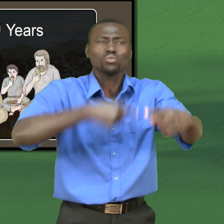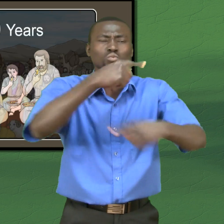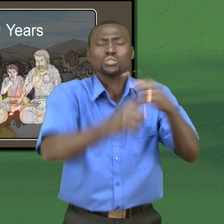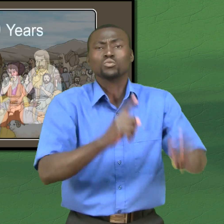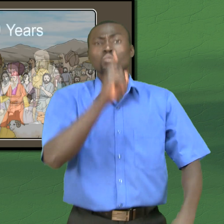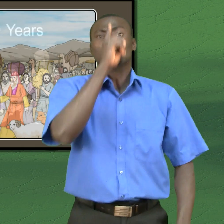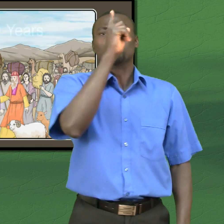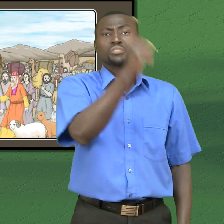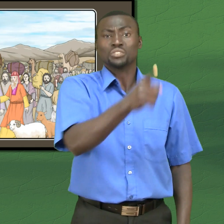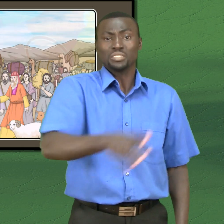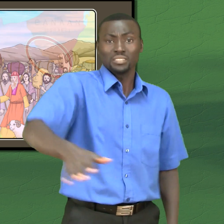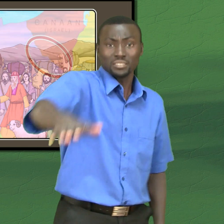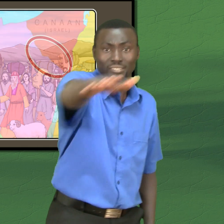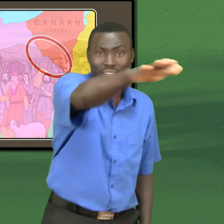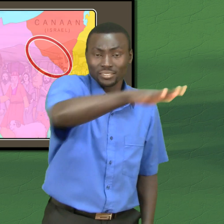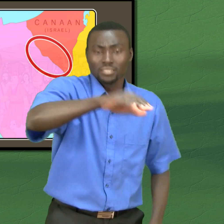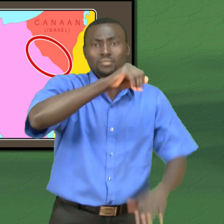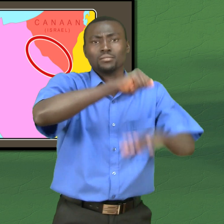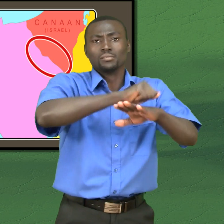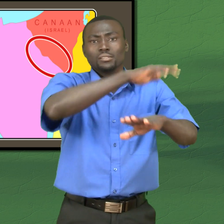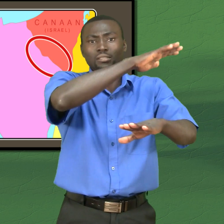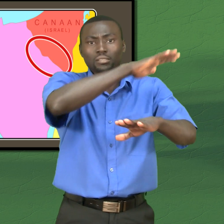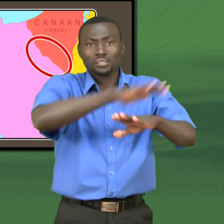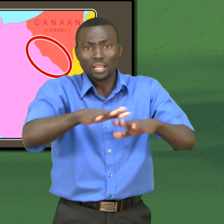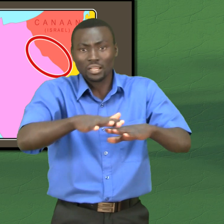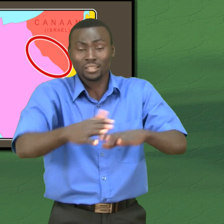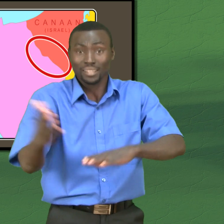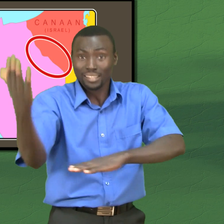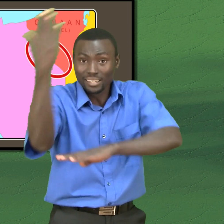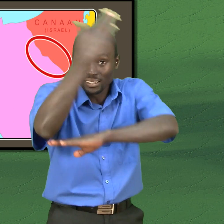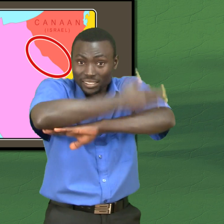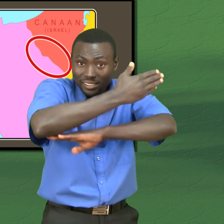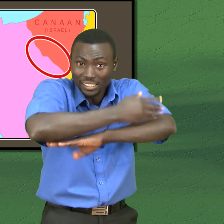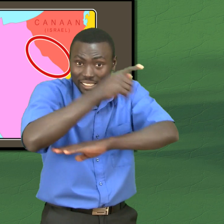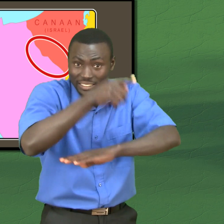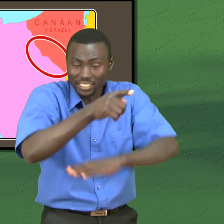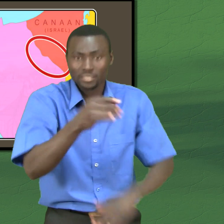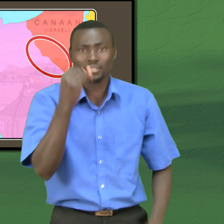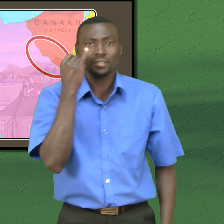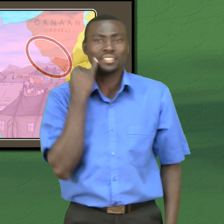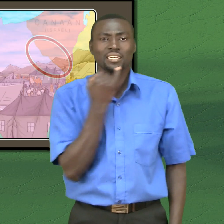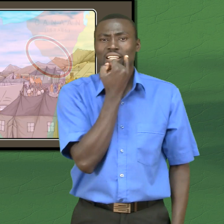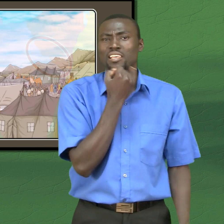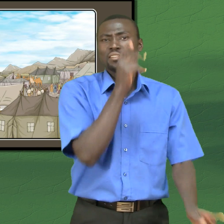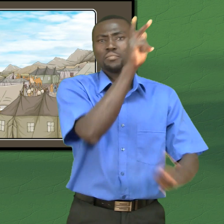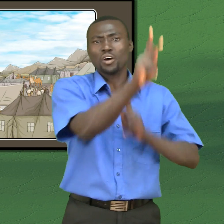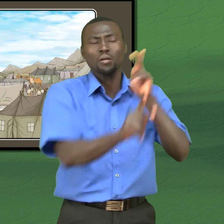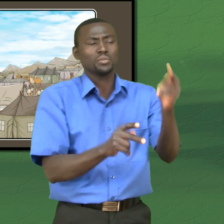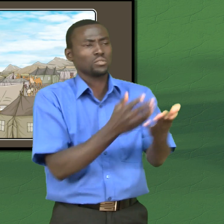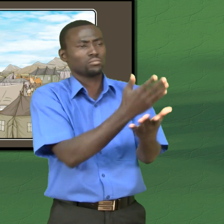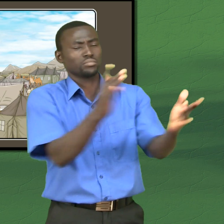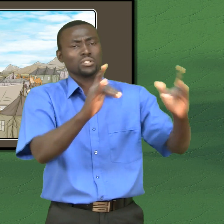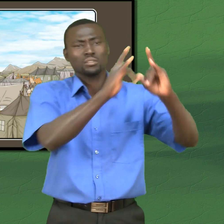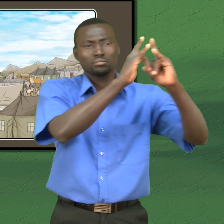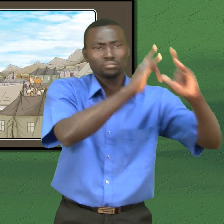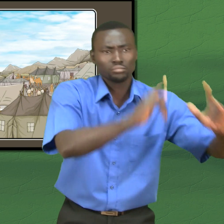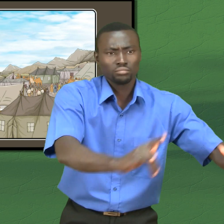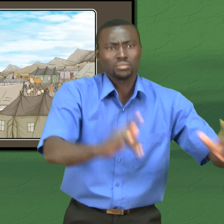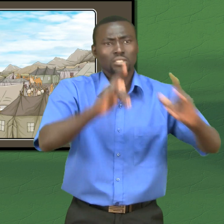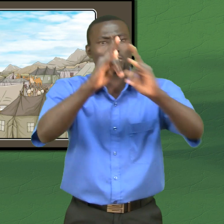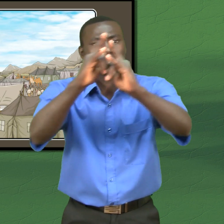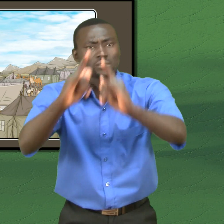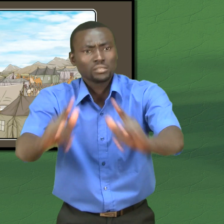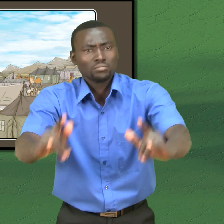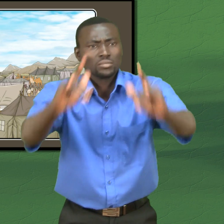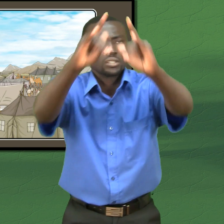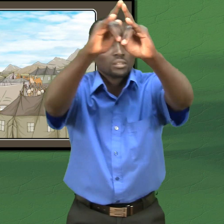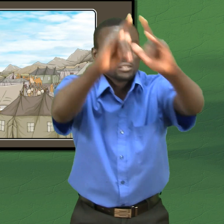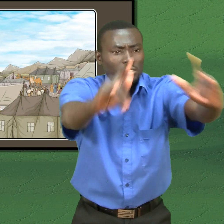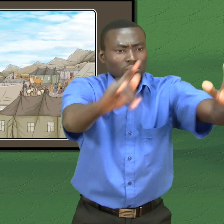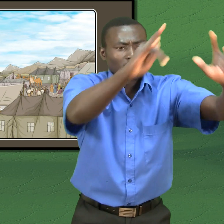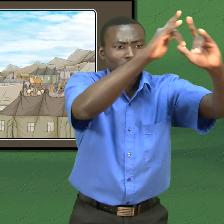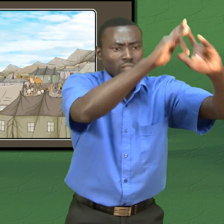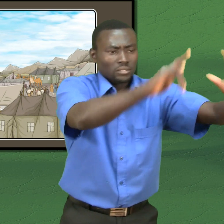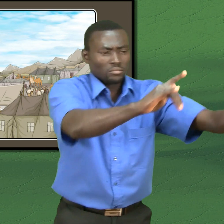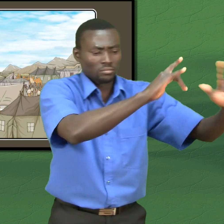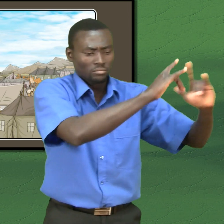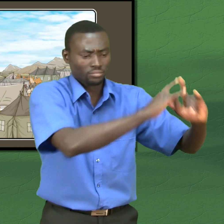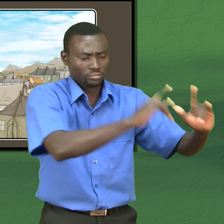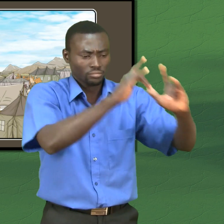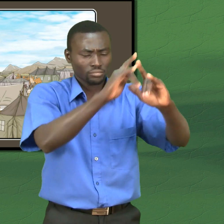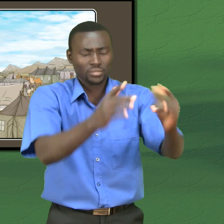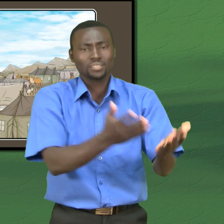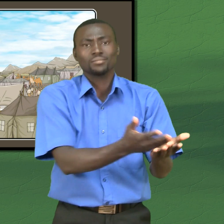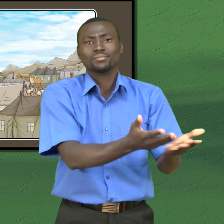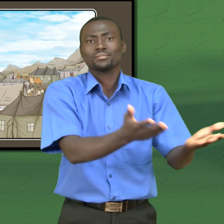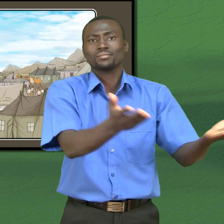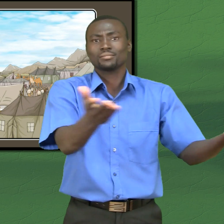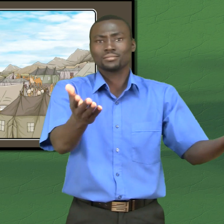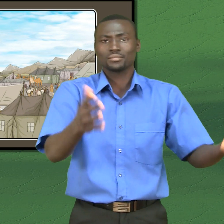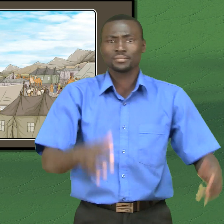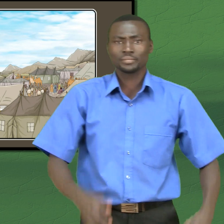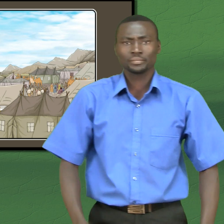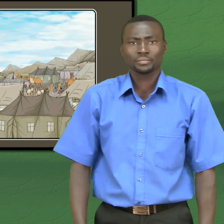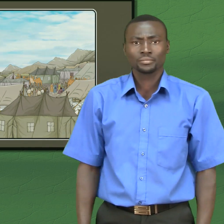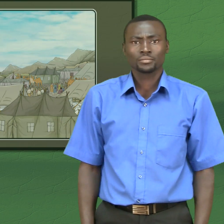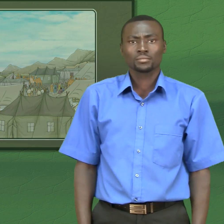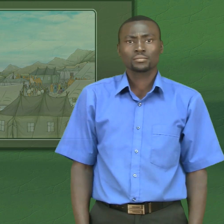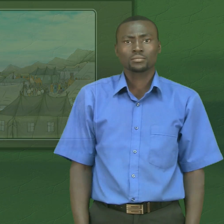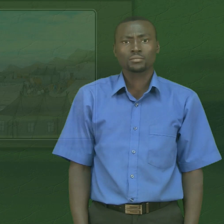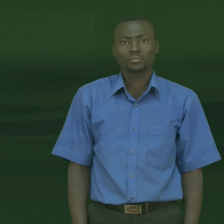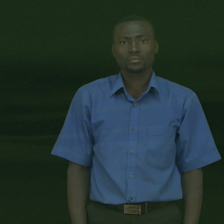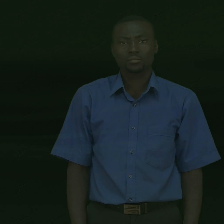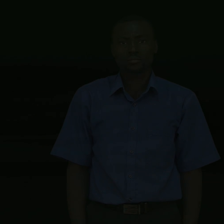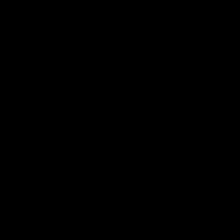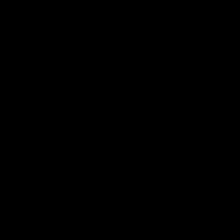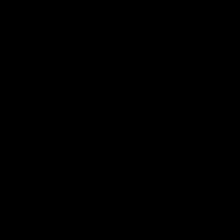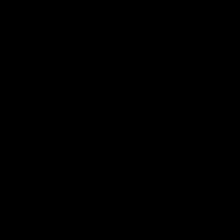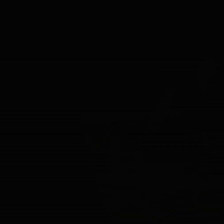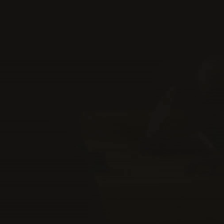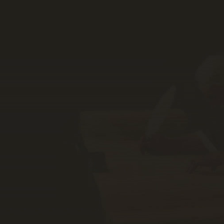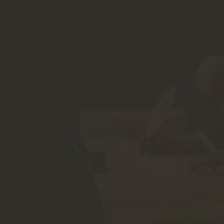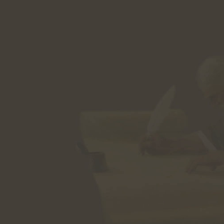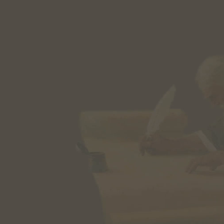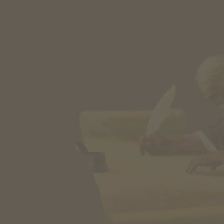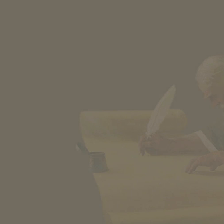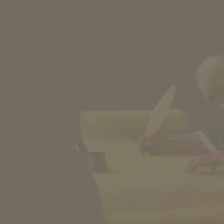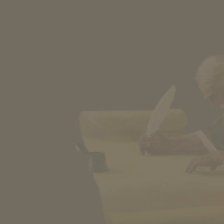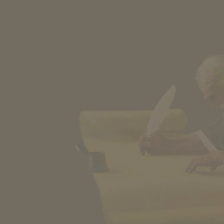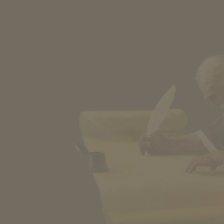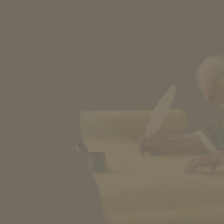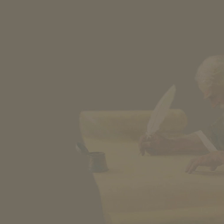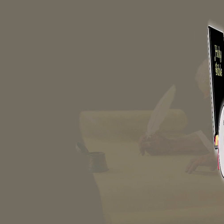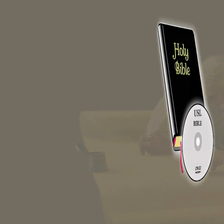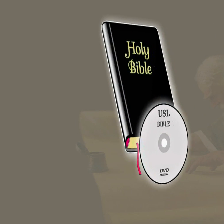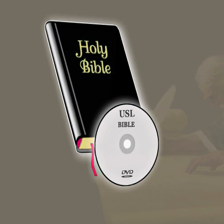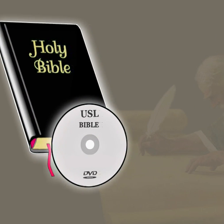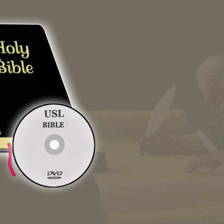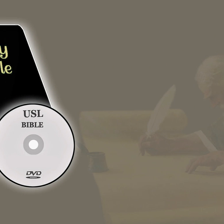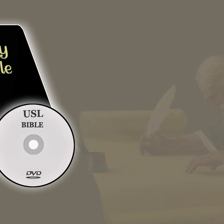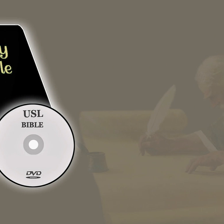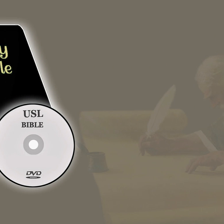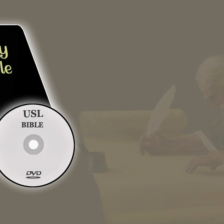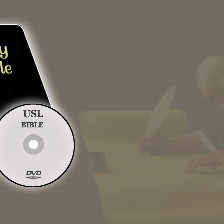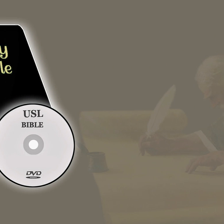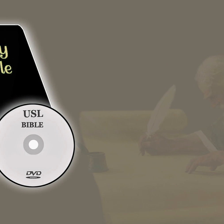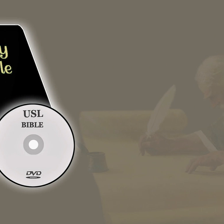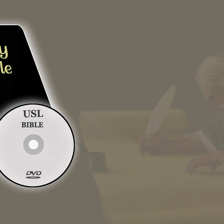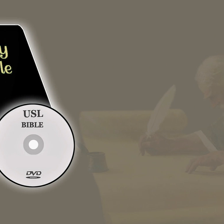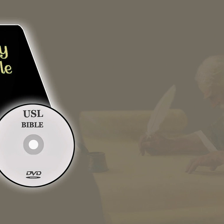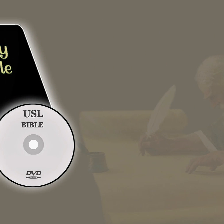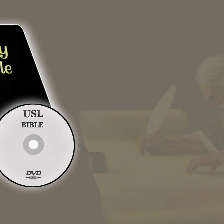they ate manna until they reached the border of Canaan.